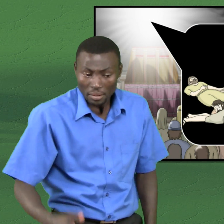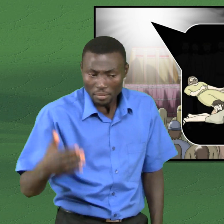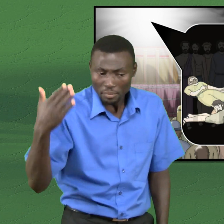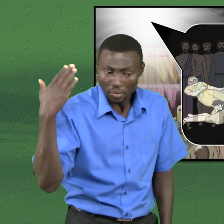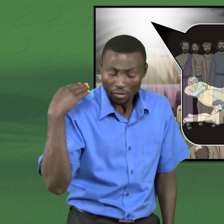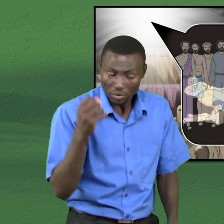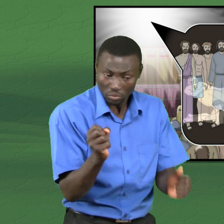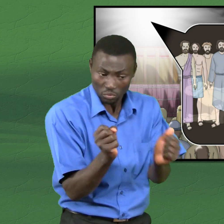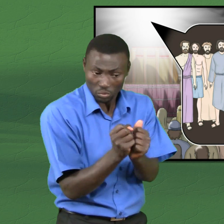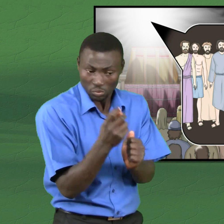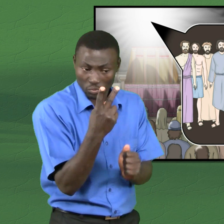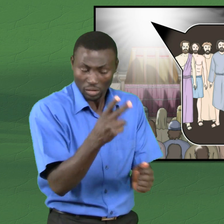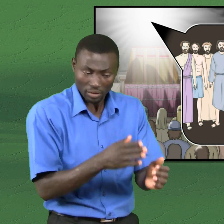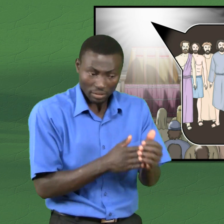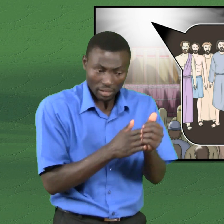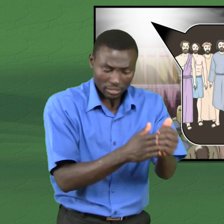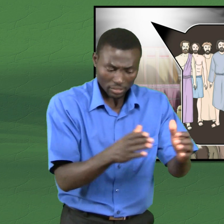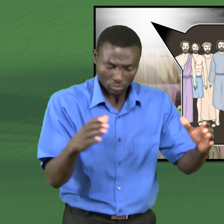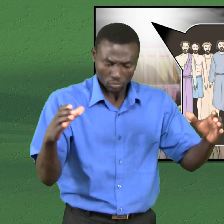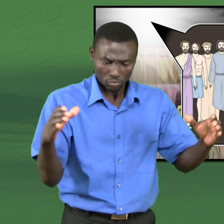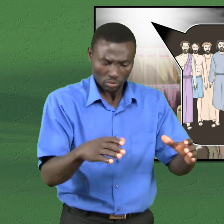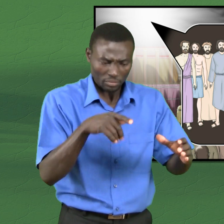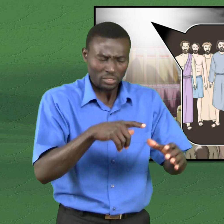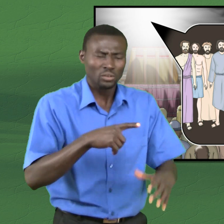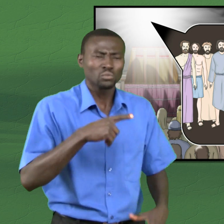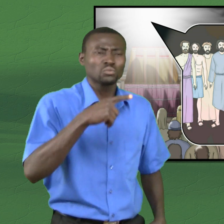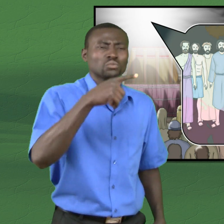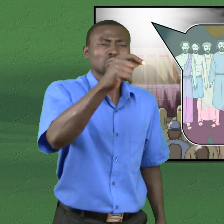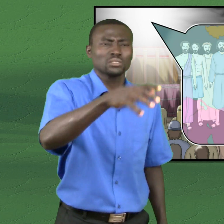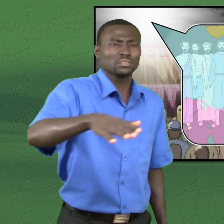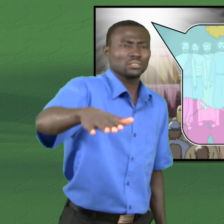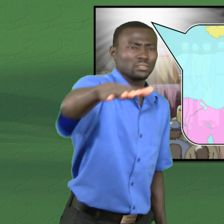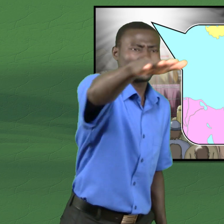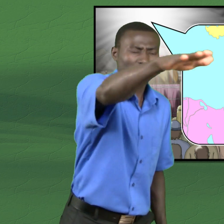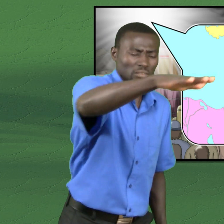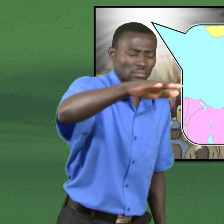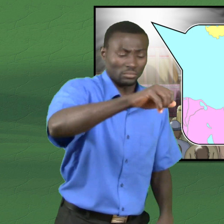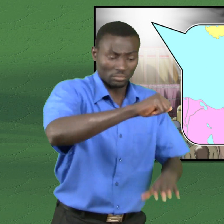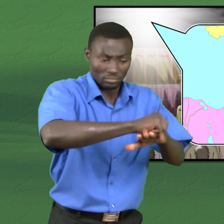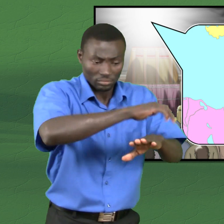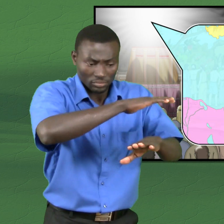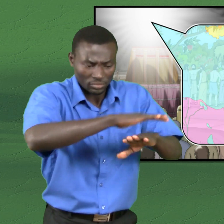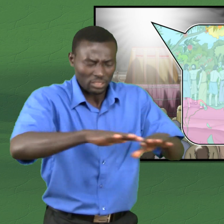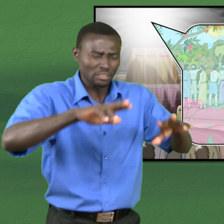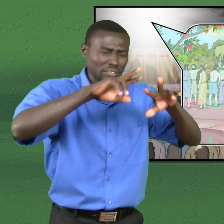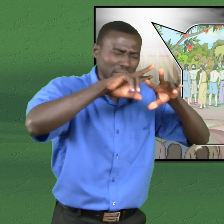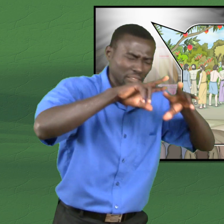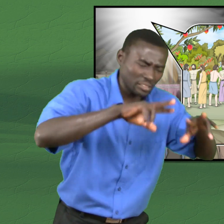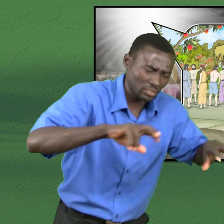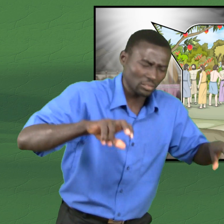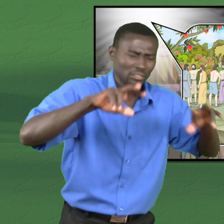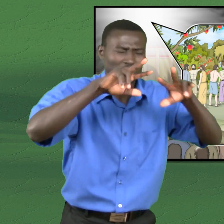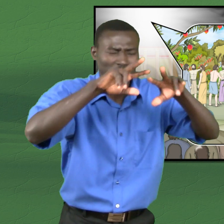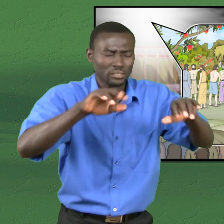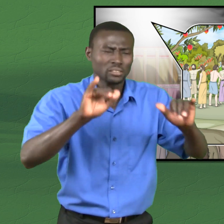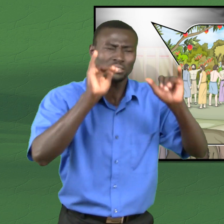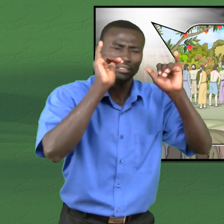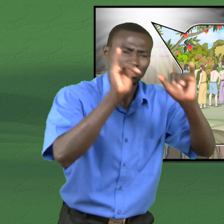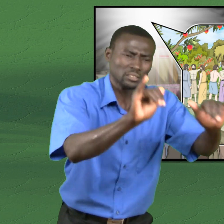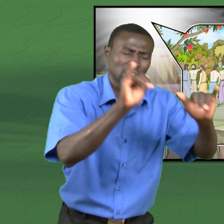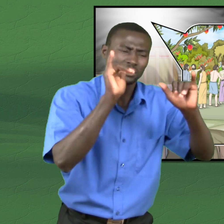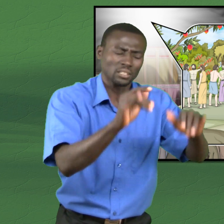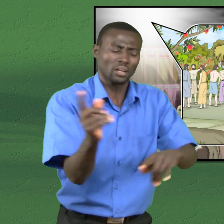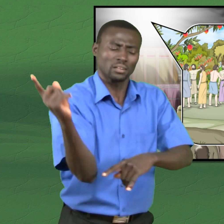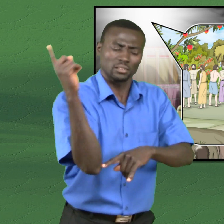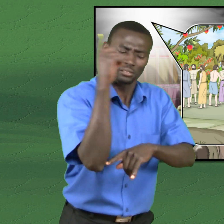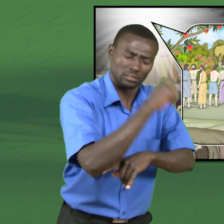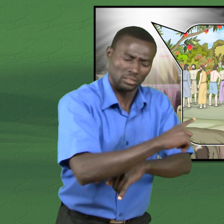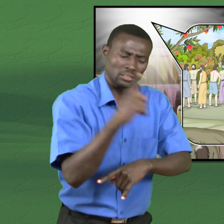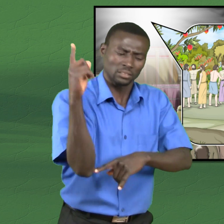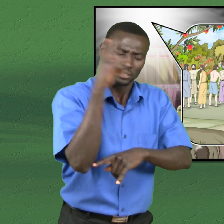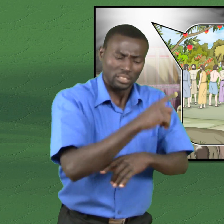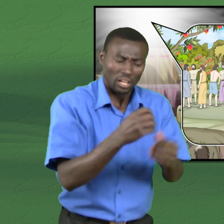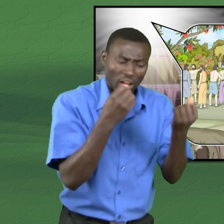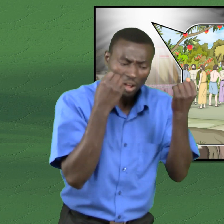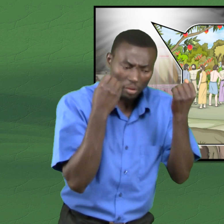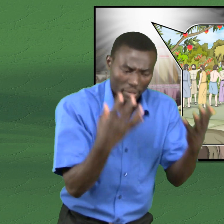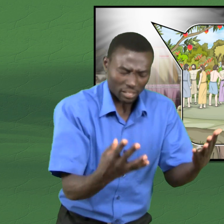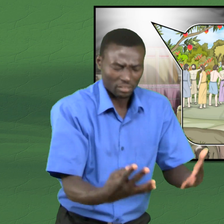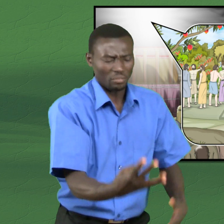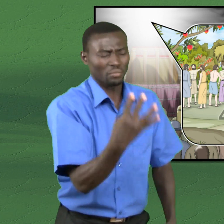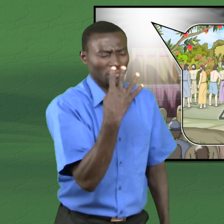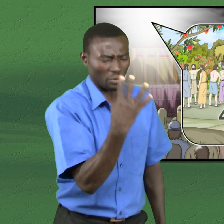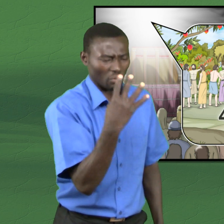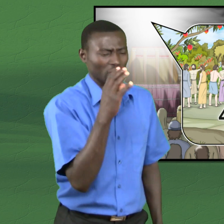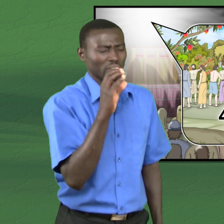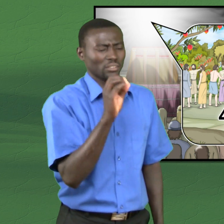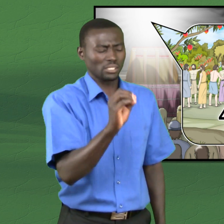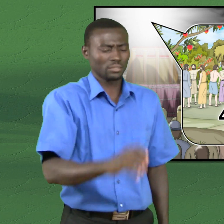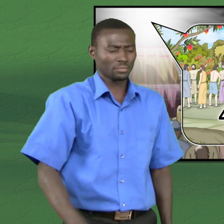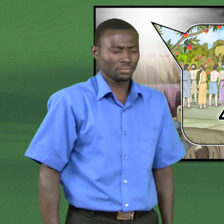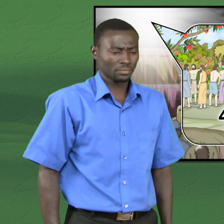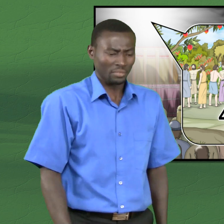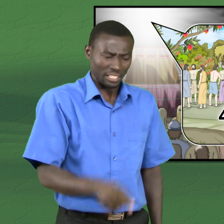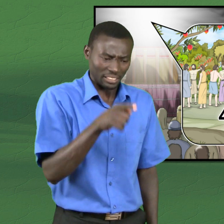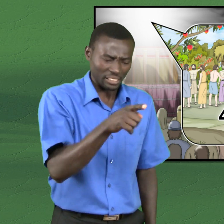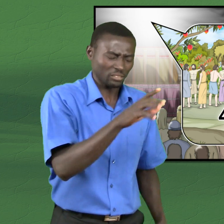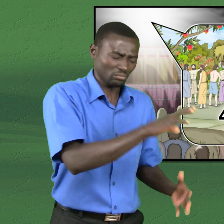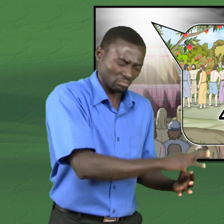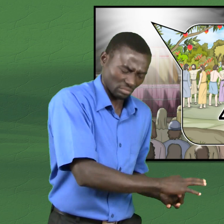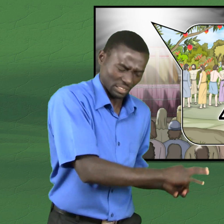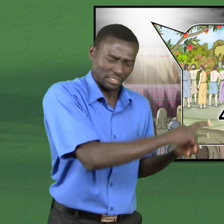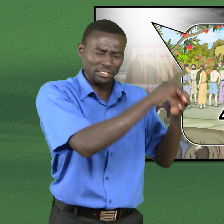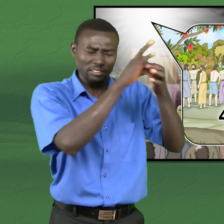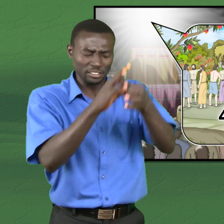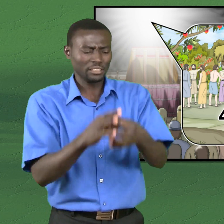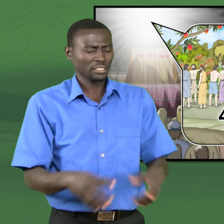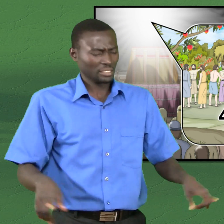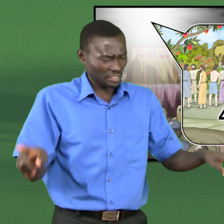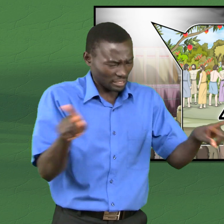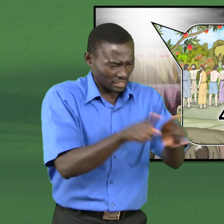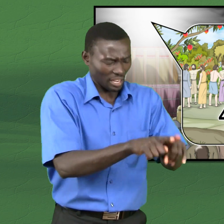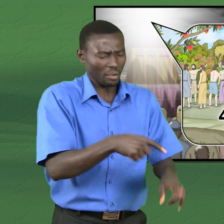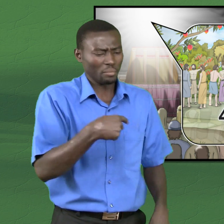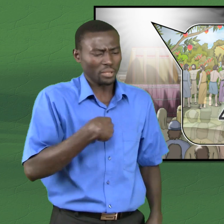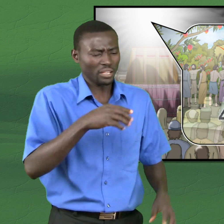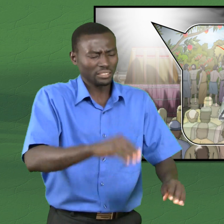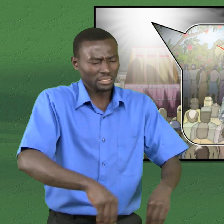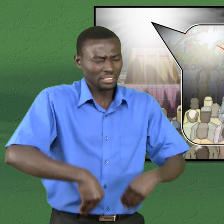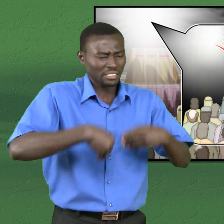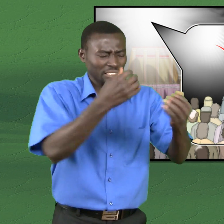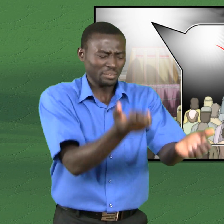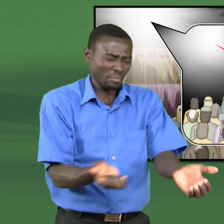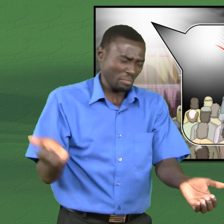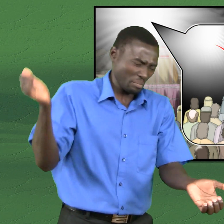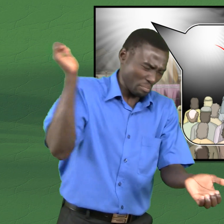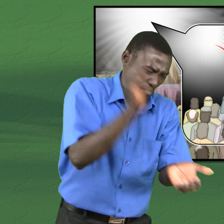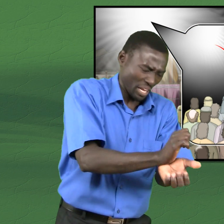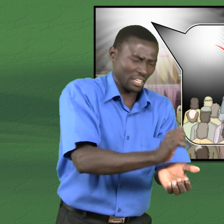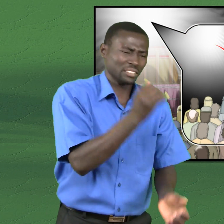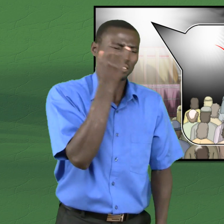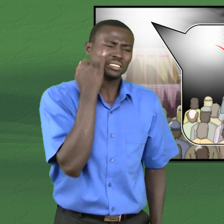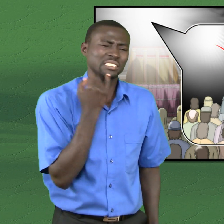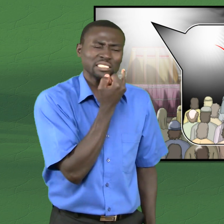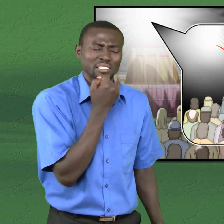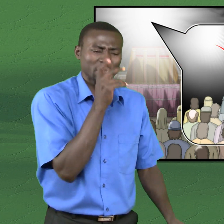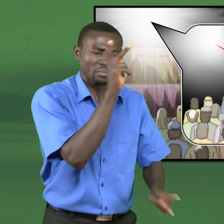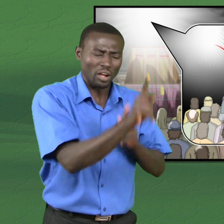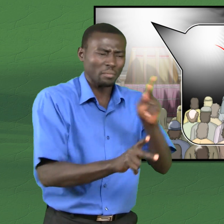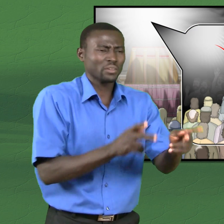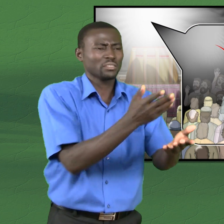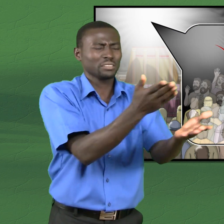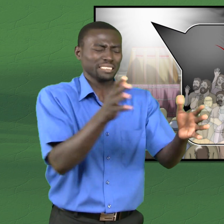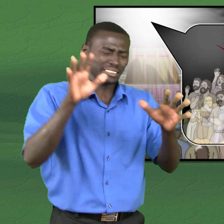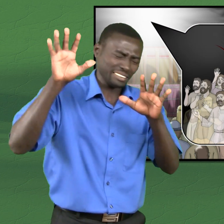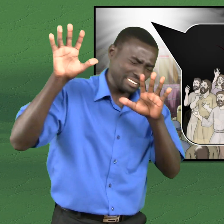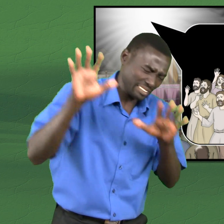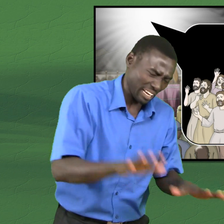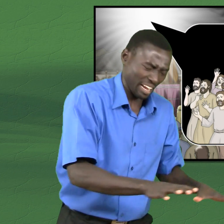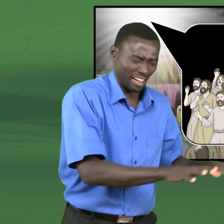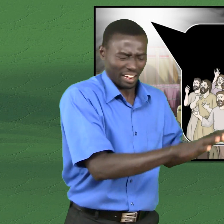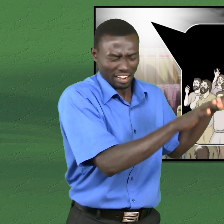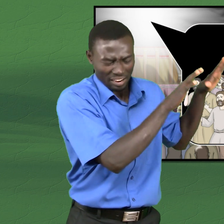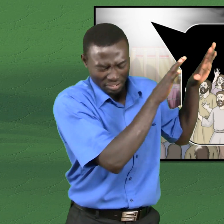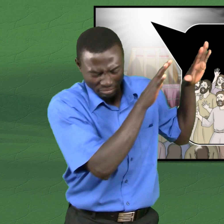In keeping with the forty days you spied out the land, you shall bear your guilt forty years—a year for each day—and you will experience My alienation.